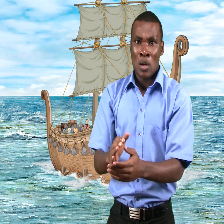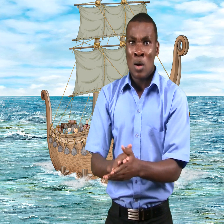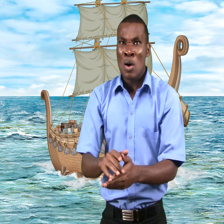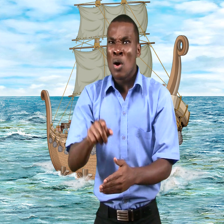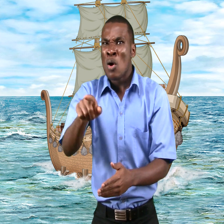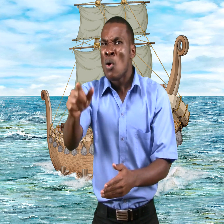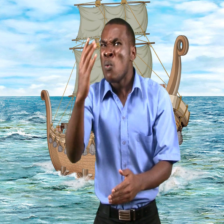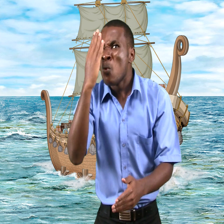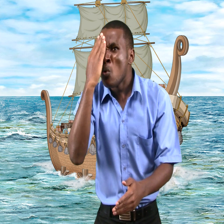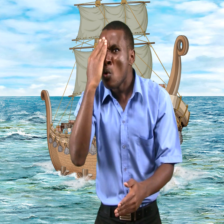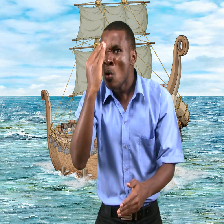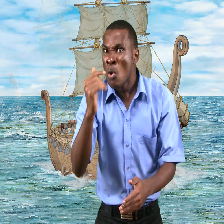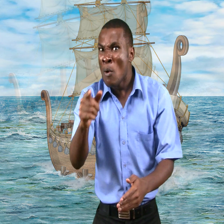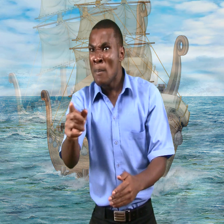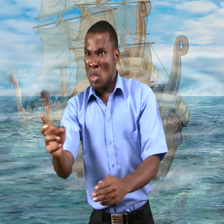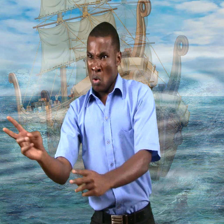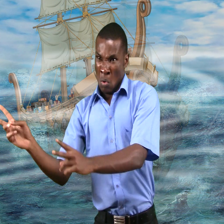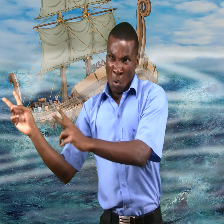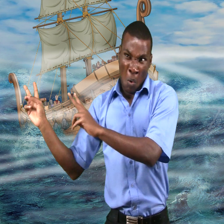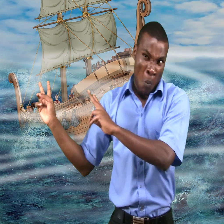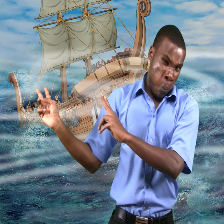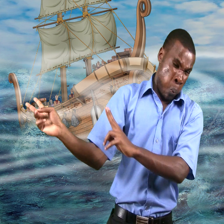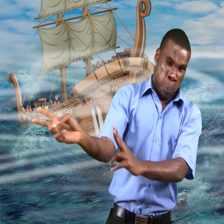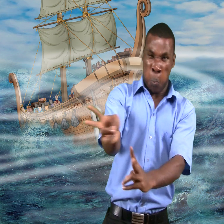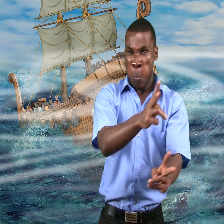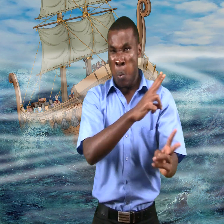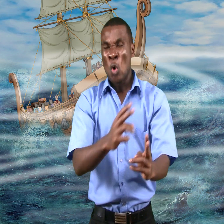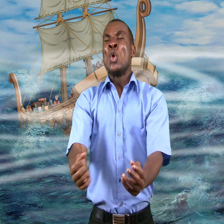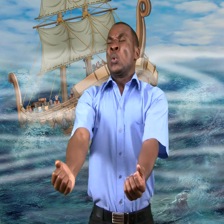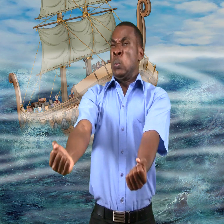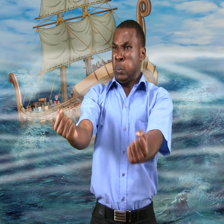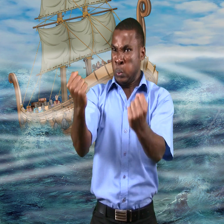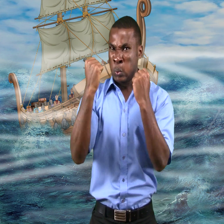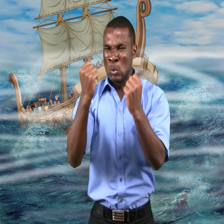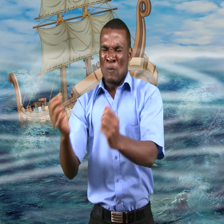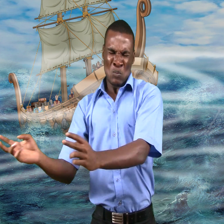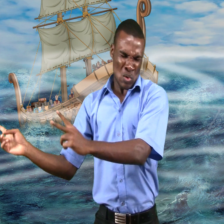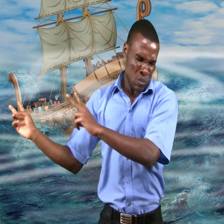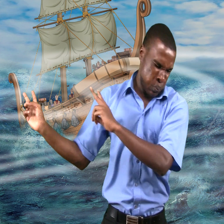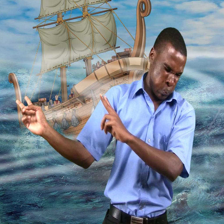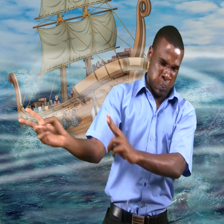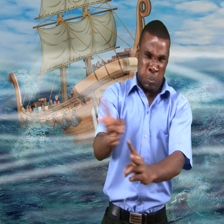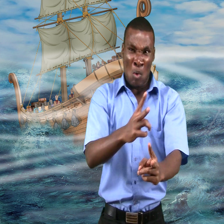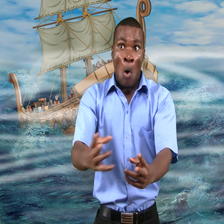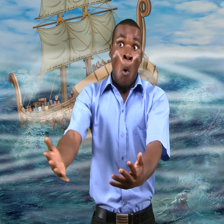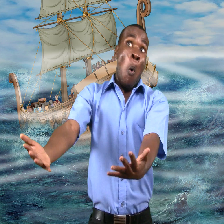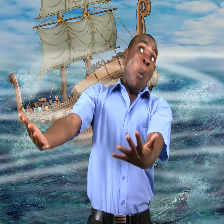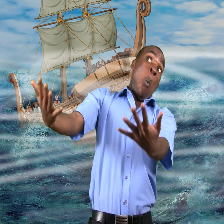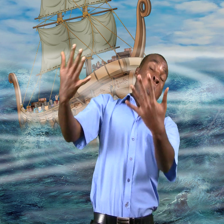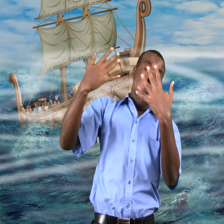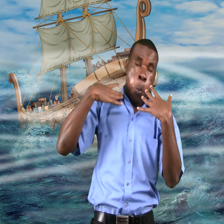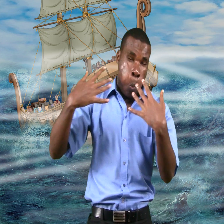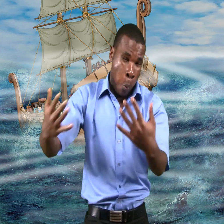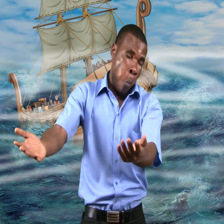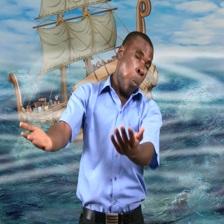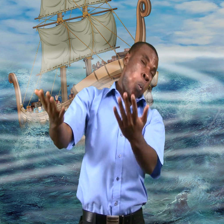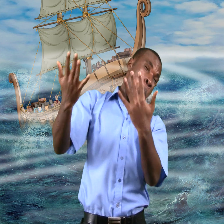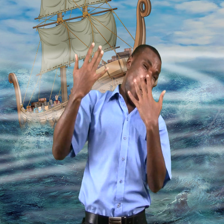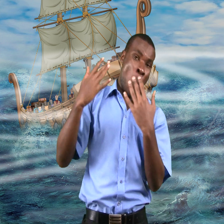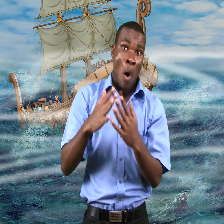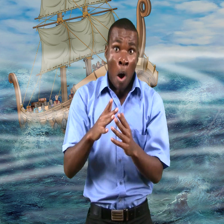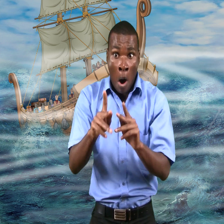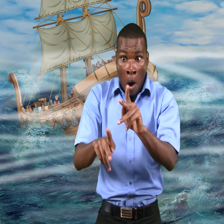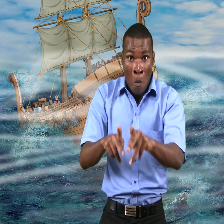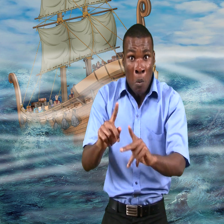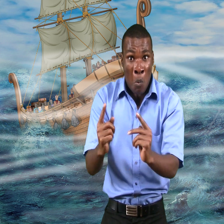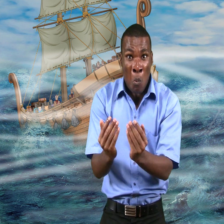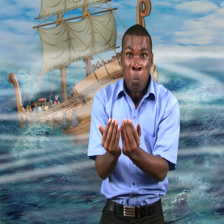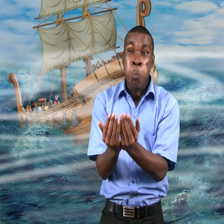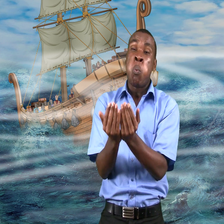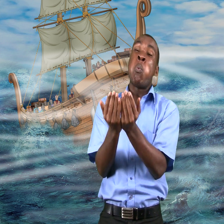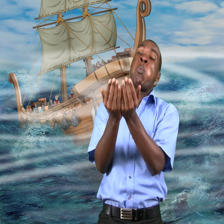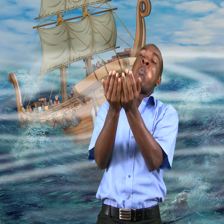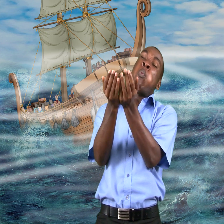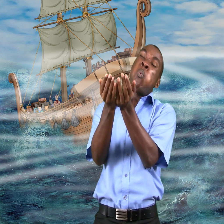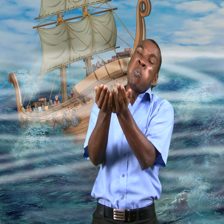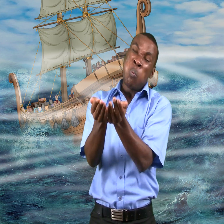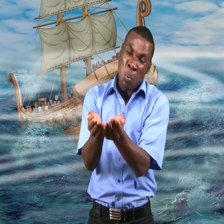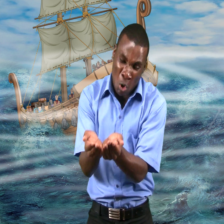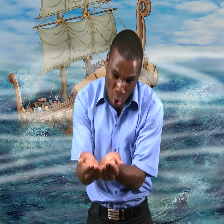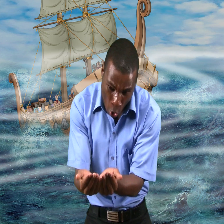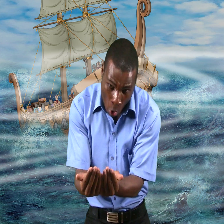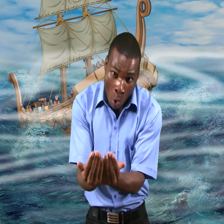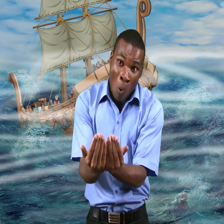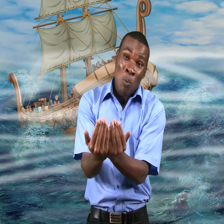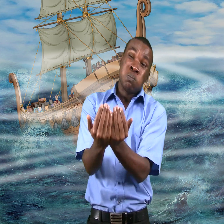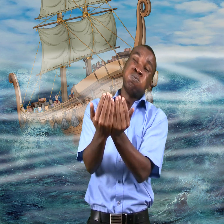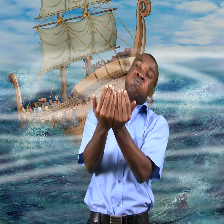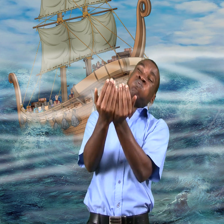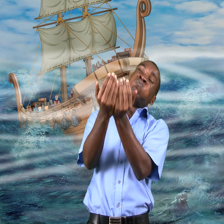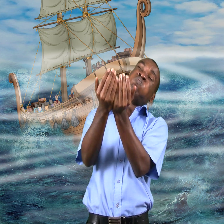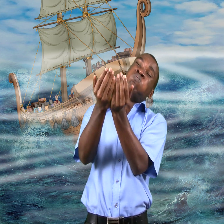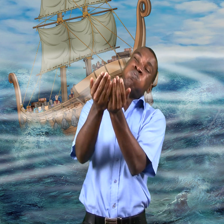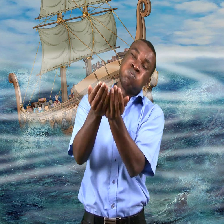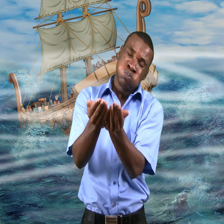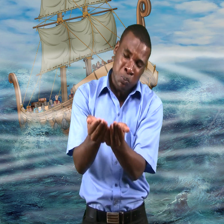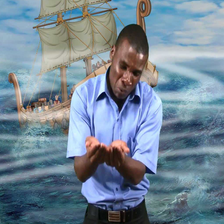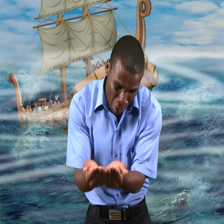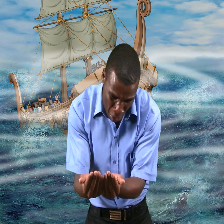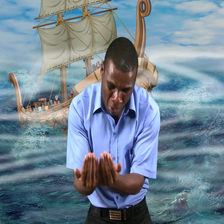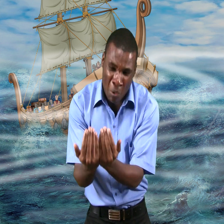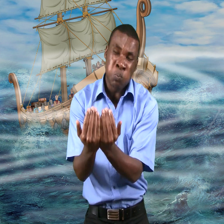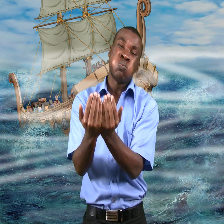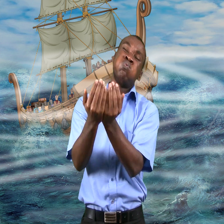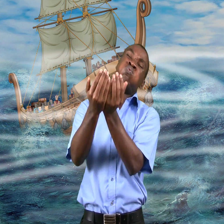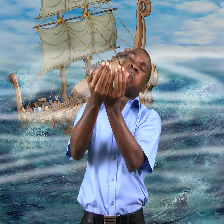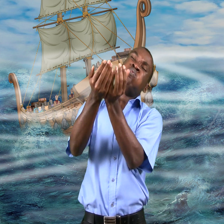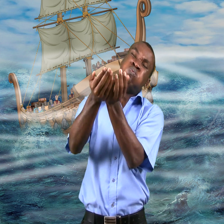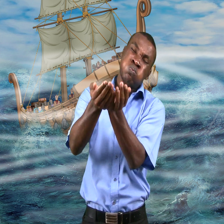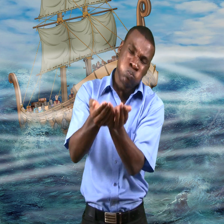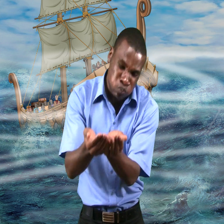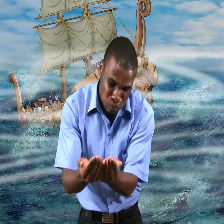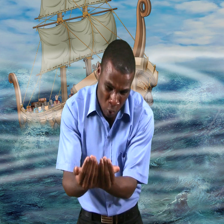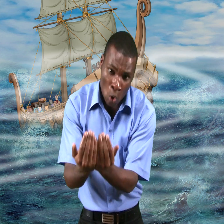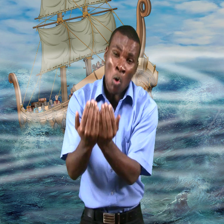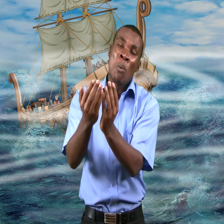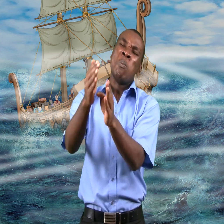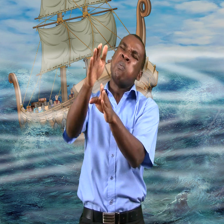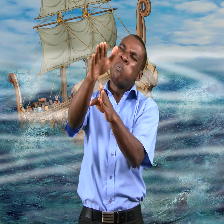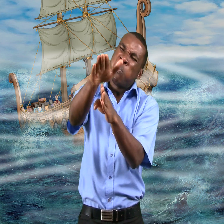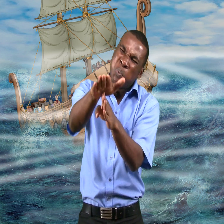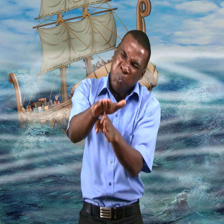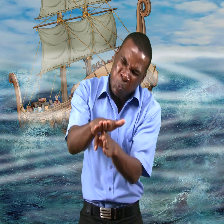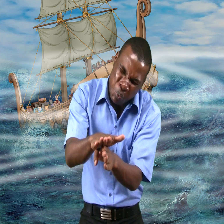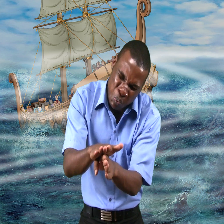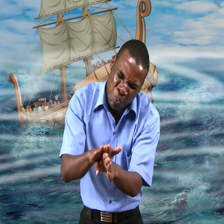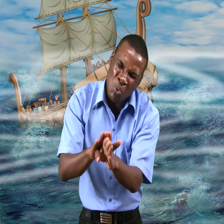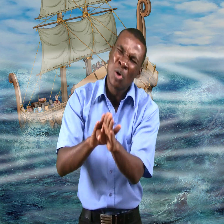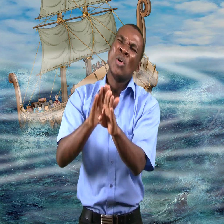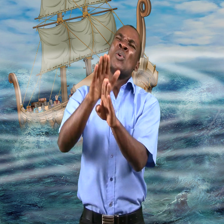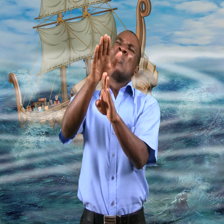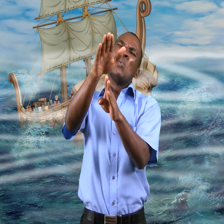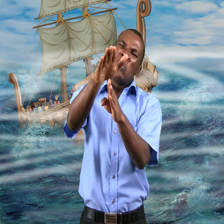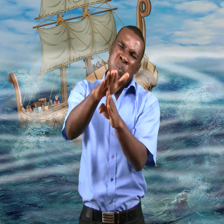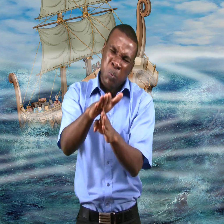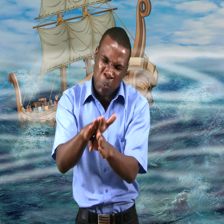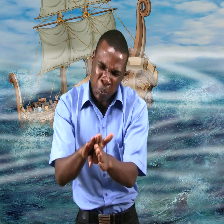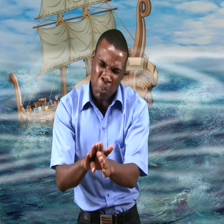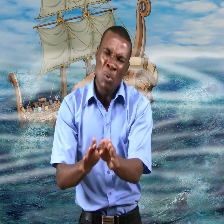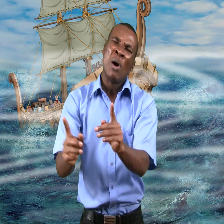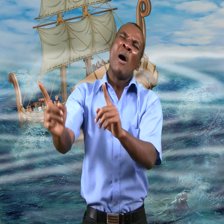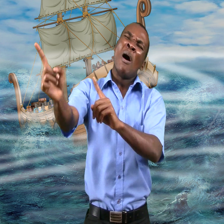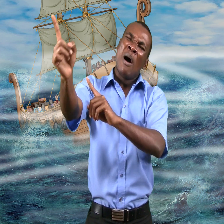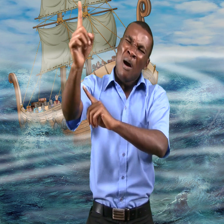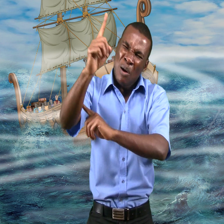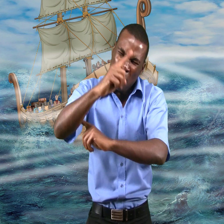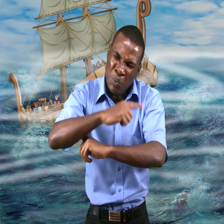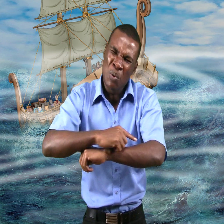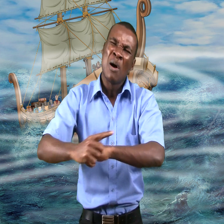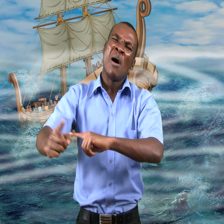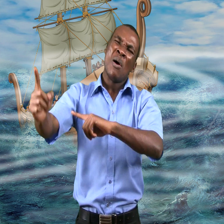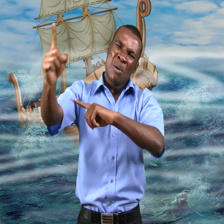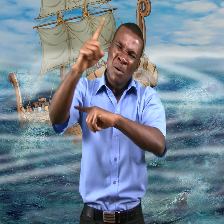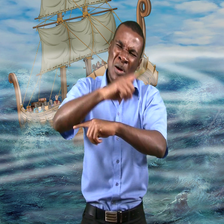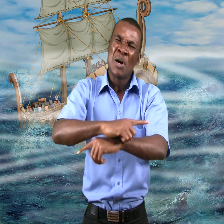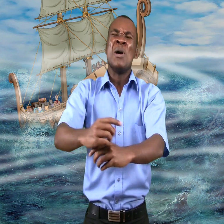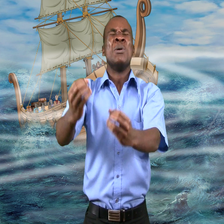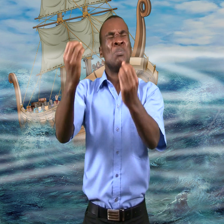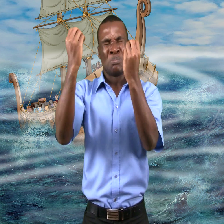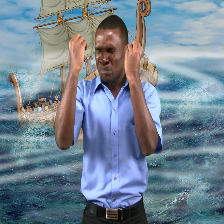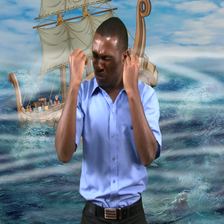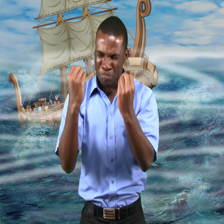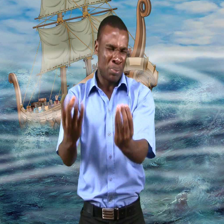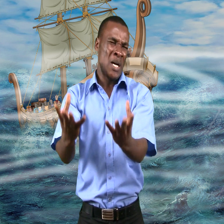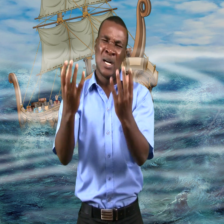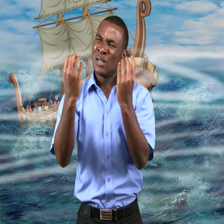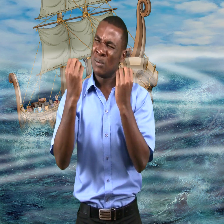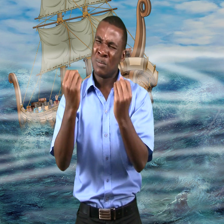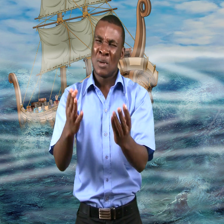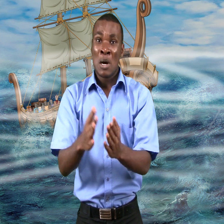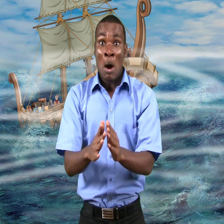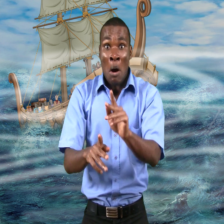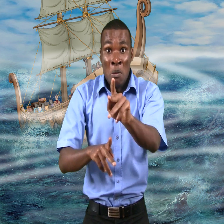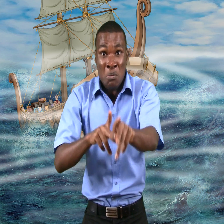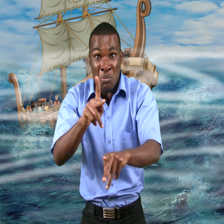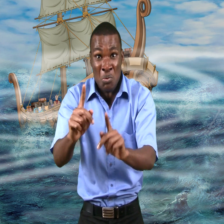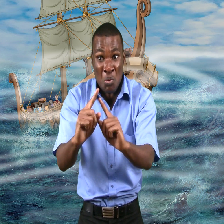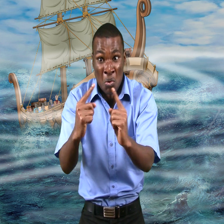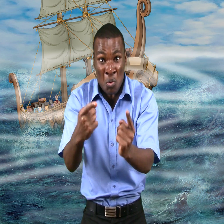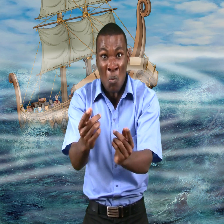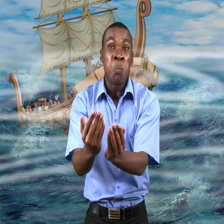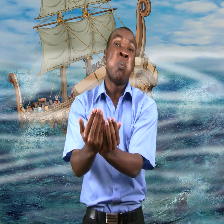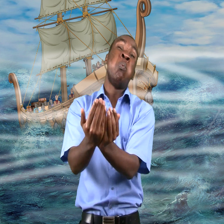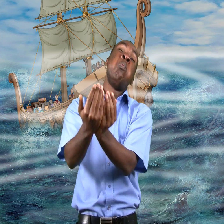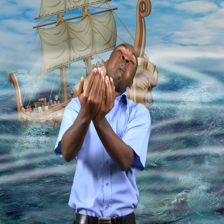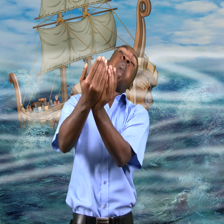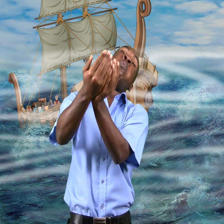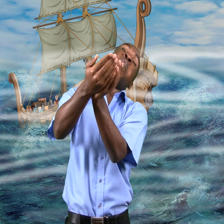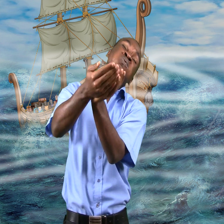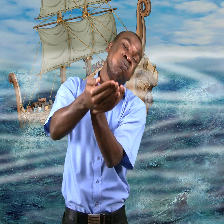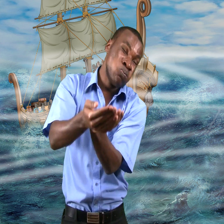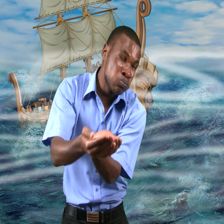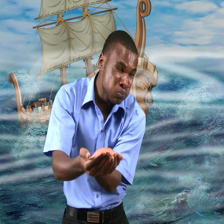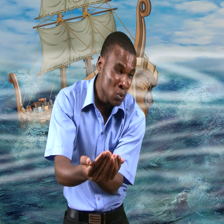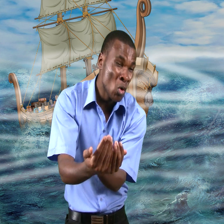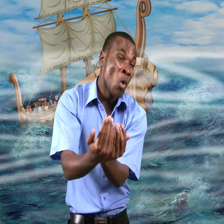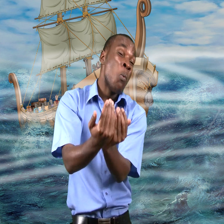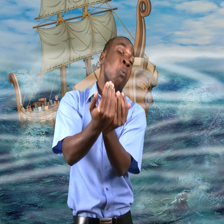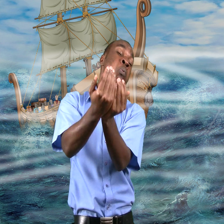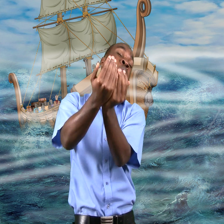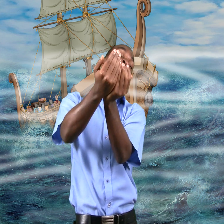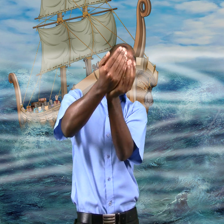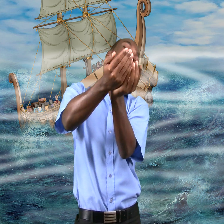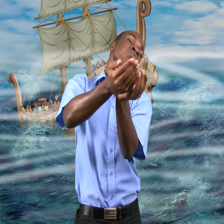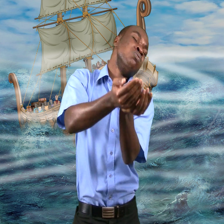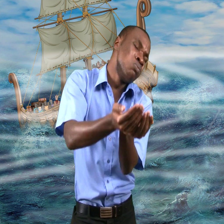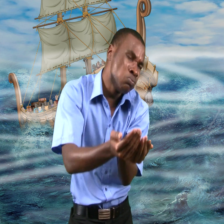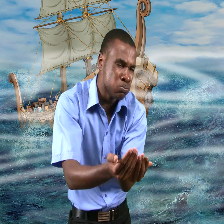When the wind impeded us, we sailed to the lee of Crete, opposite Salmone.